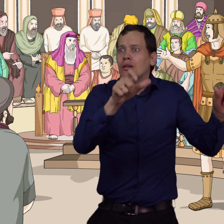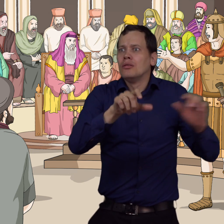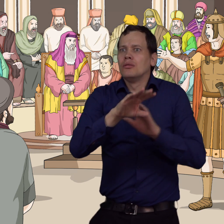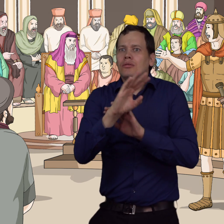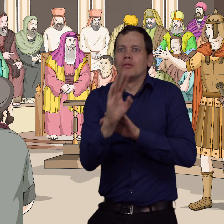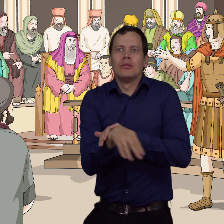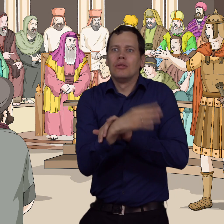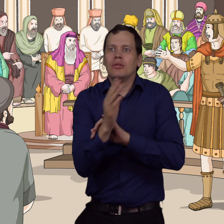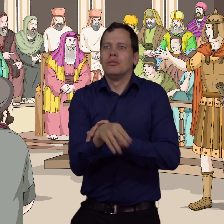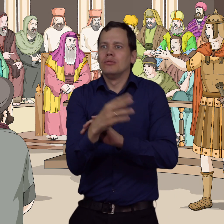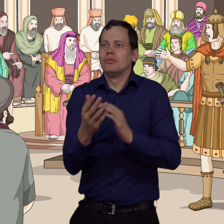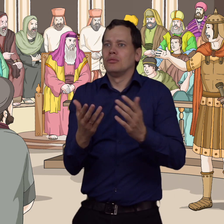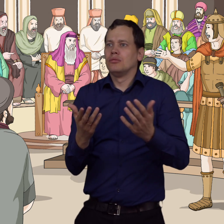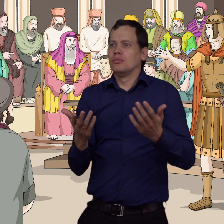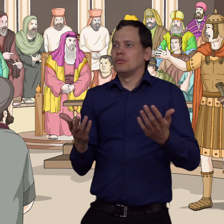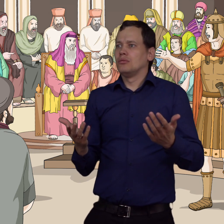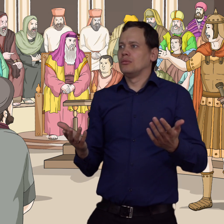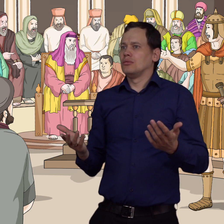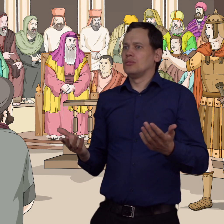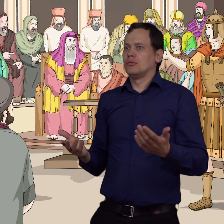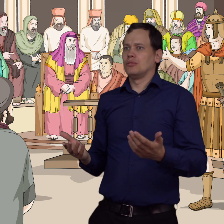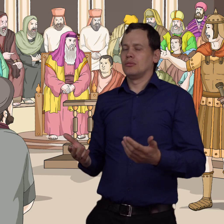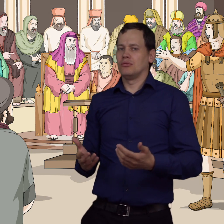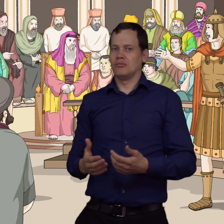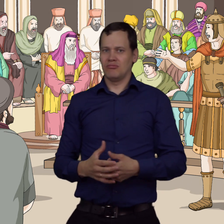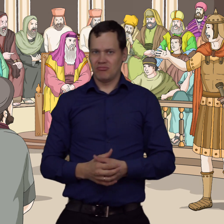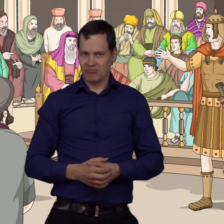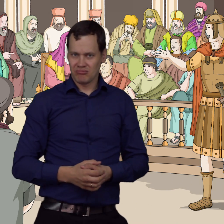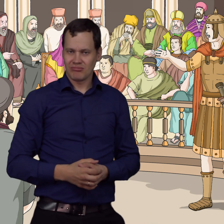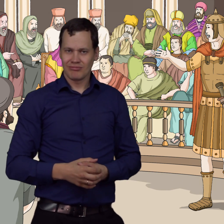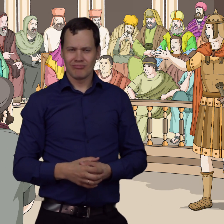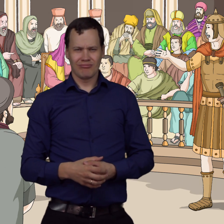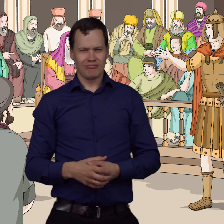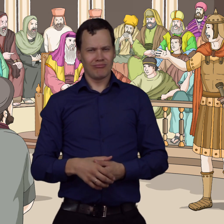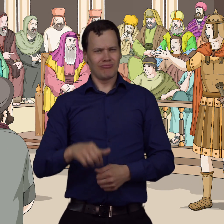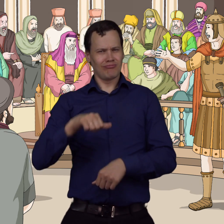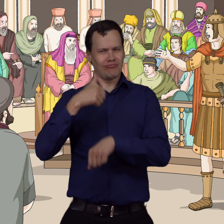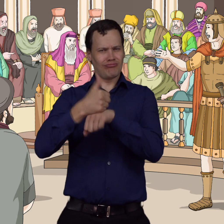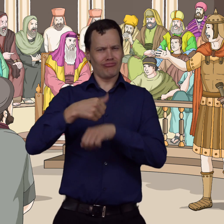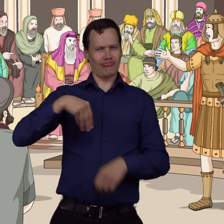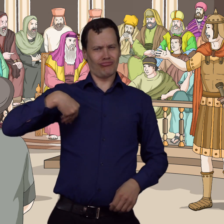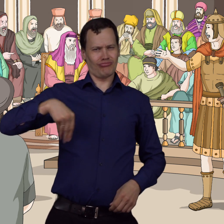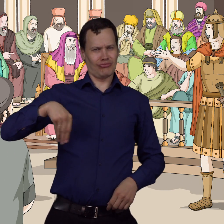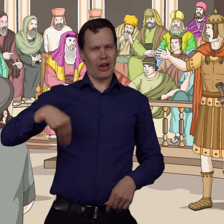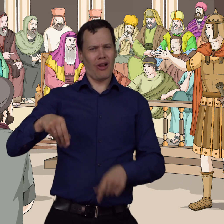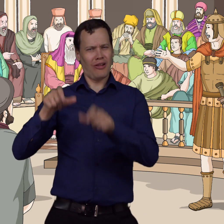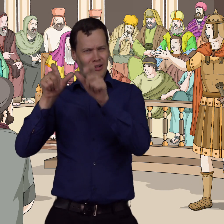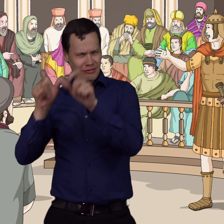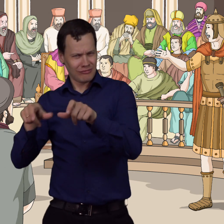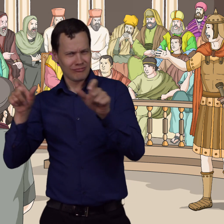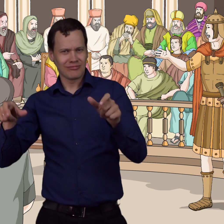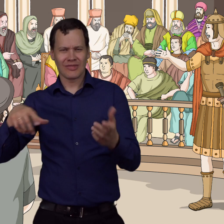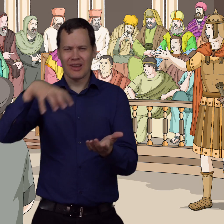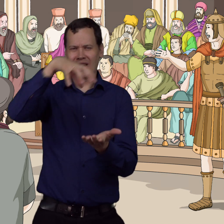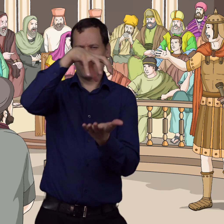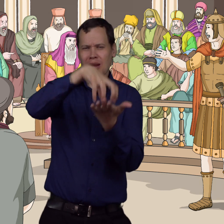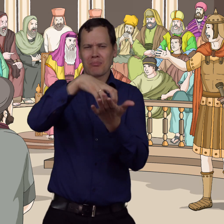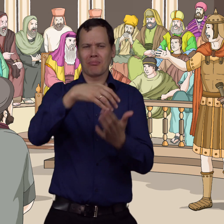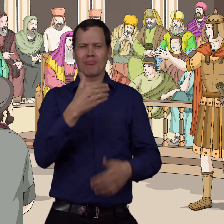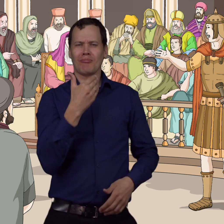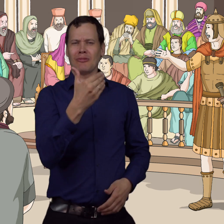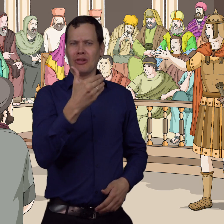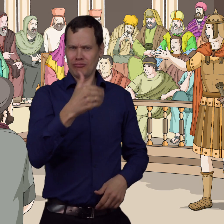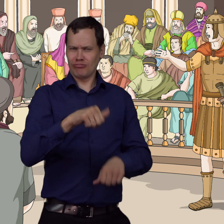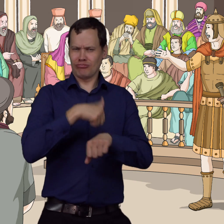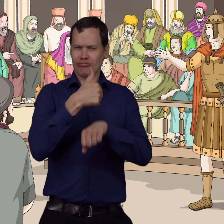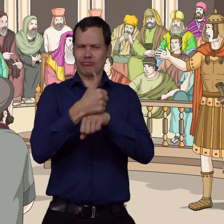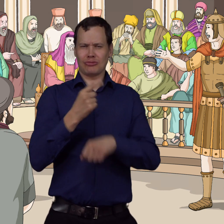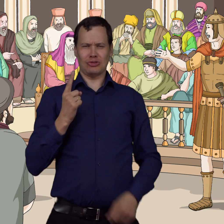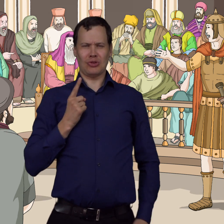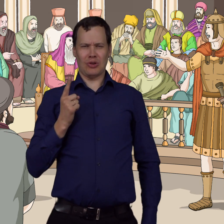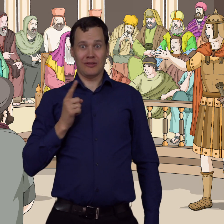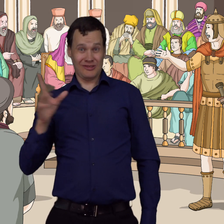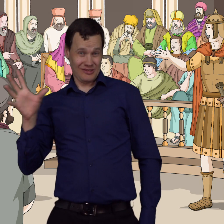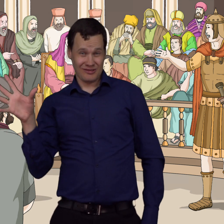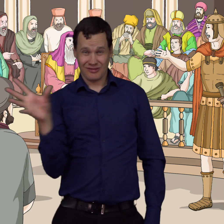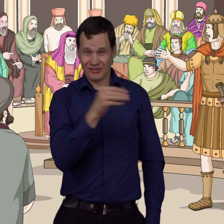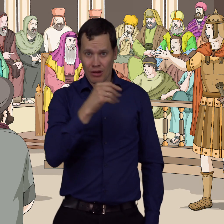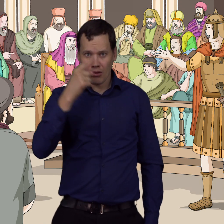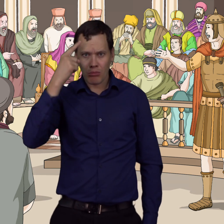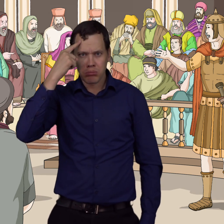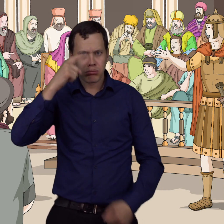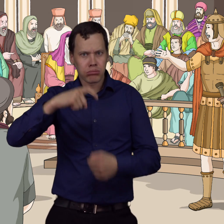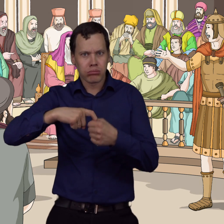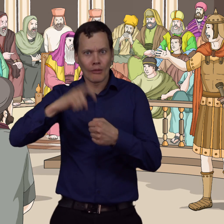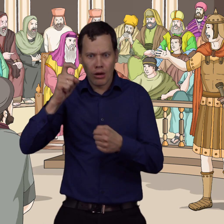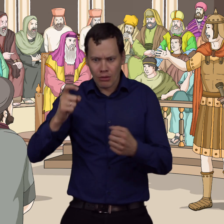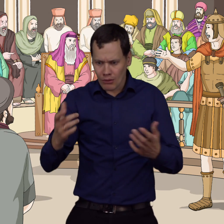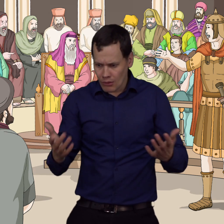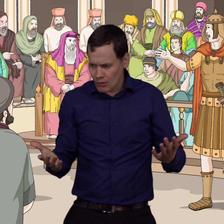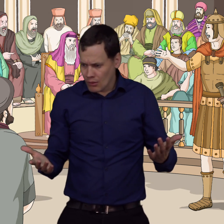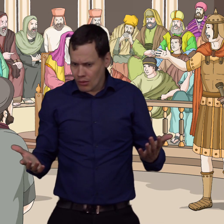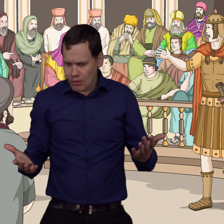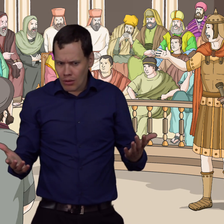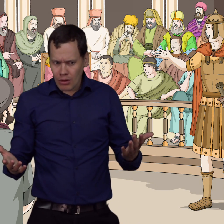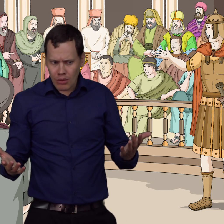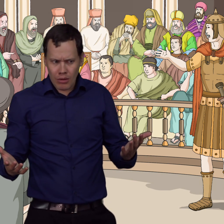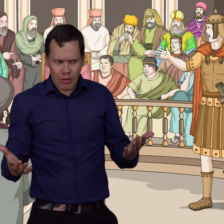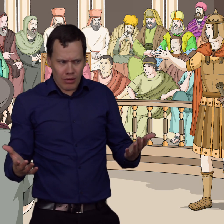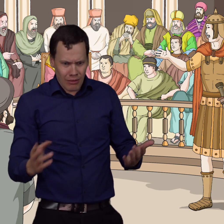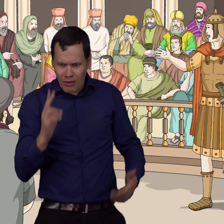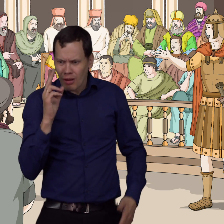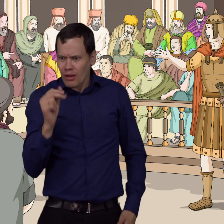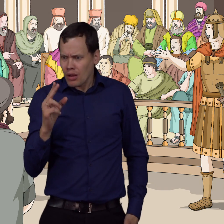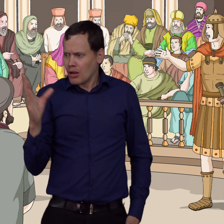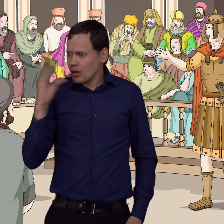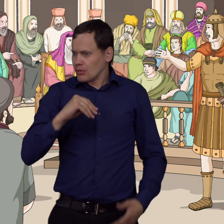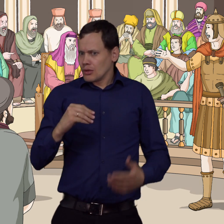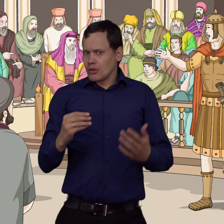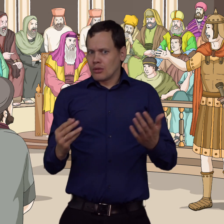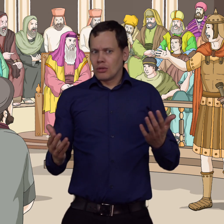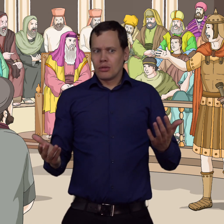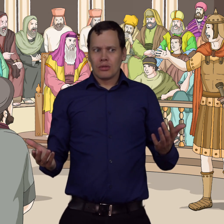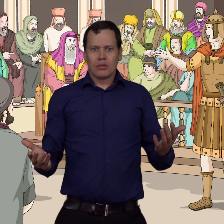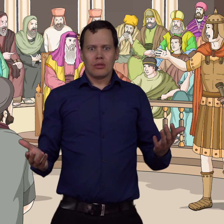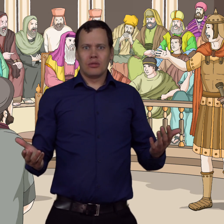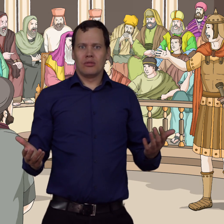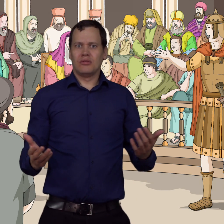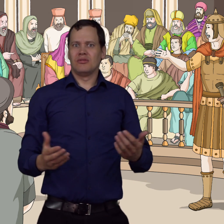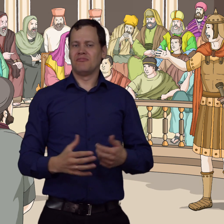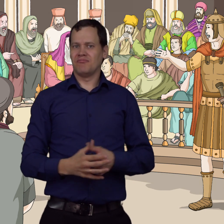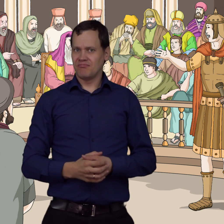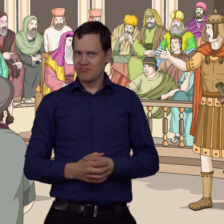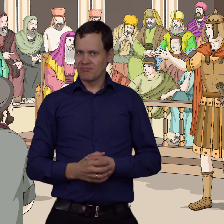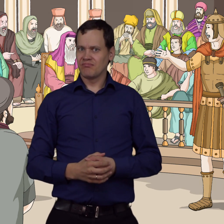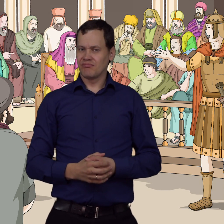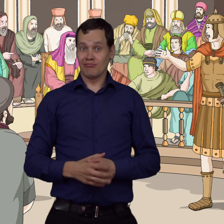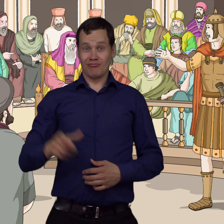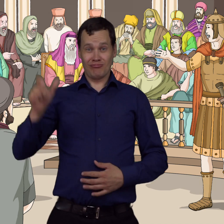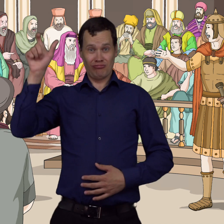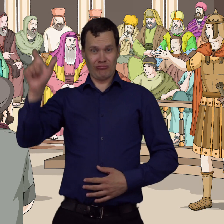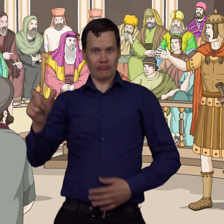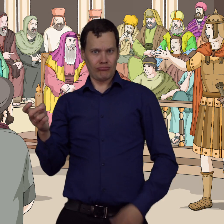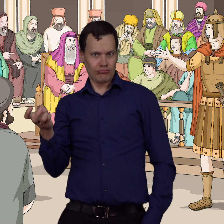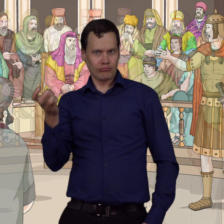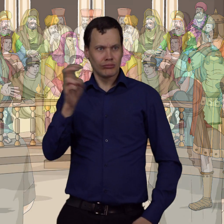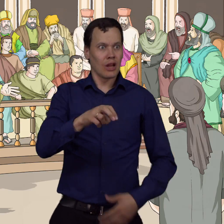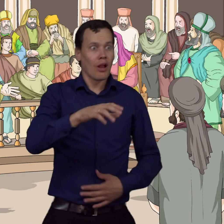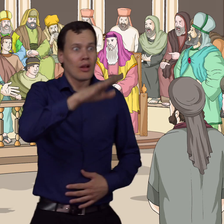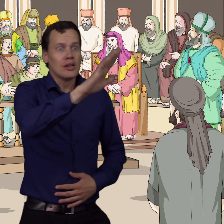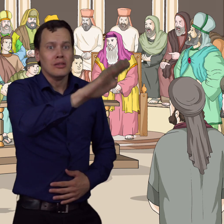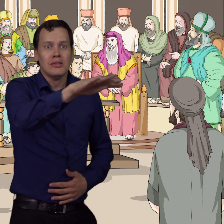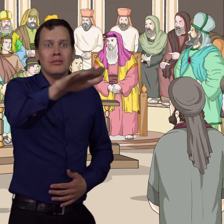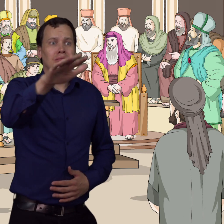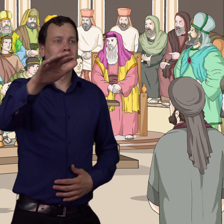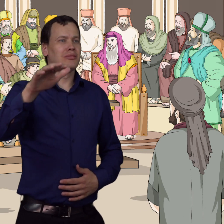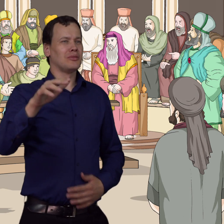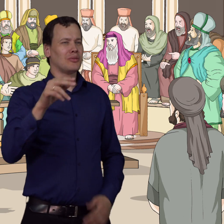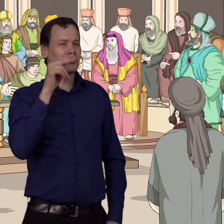When the captain of the temple guard and the chief priests heard this account, they were perplexed as to what was happening.